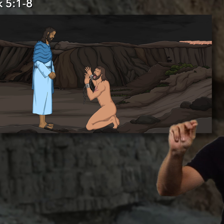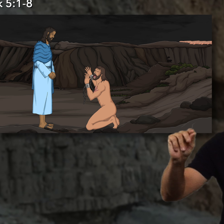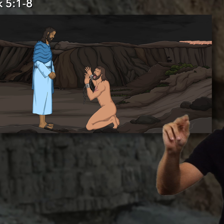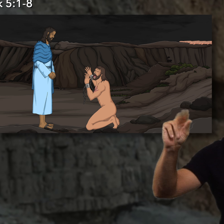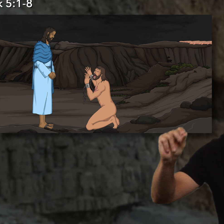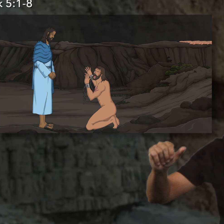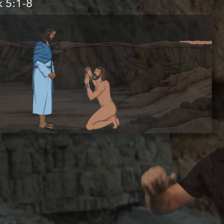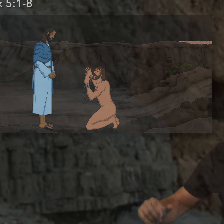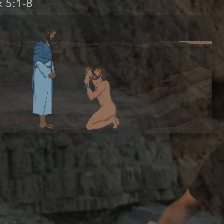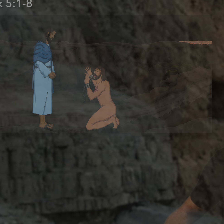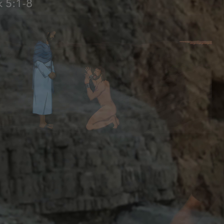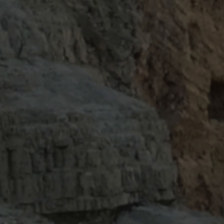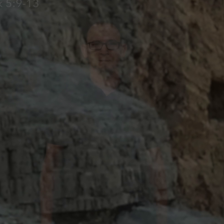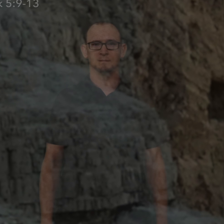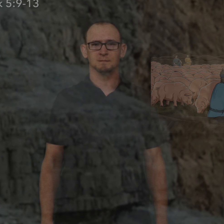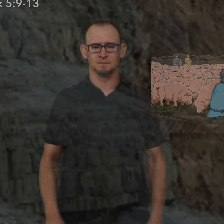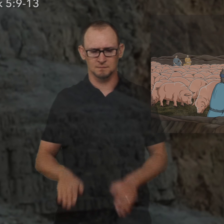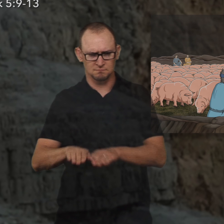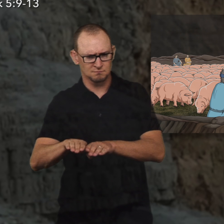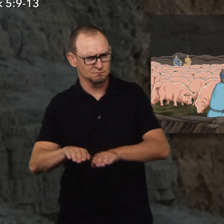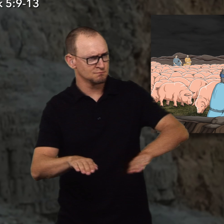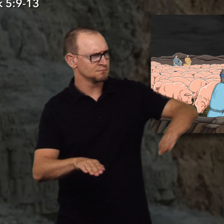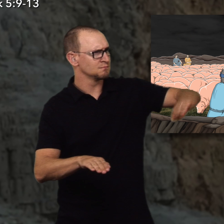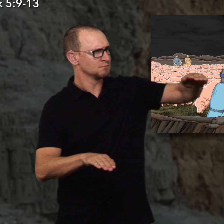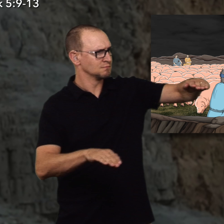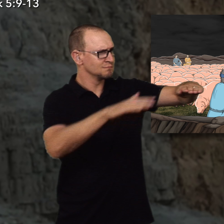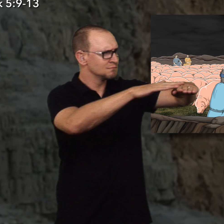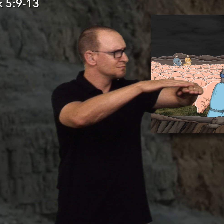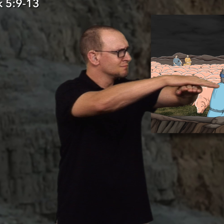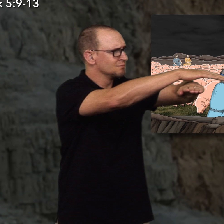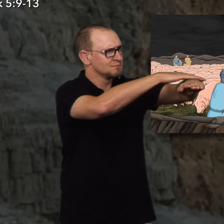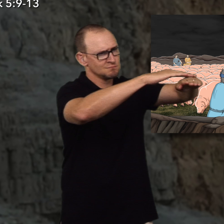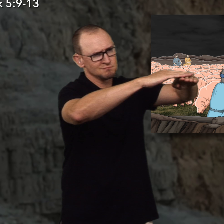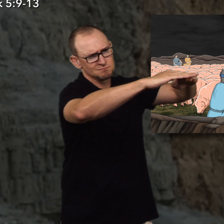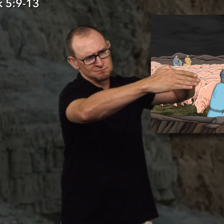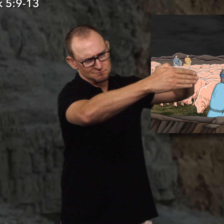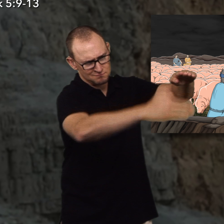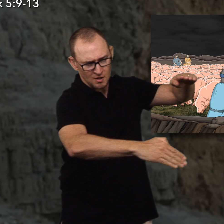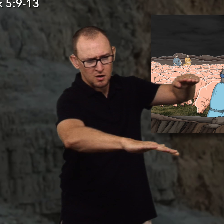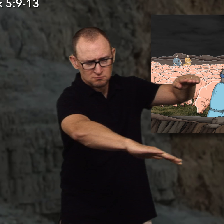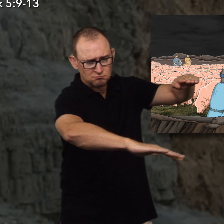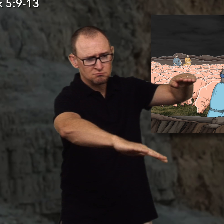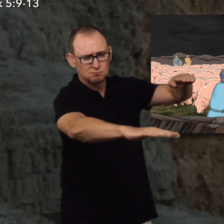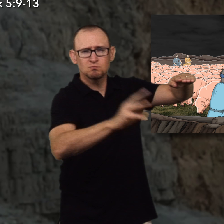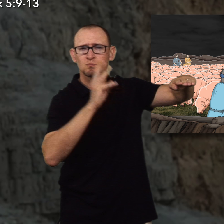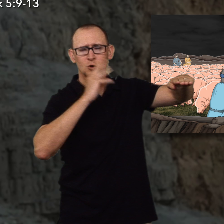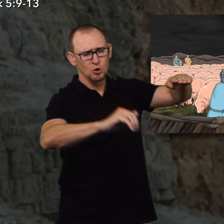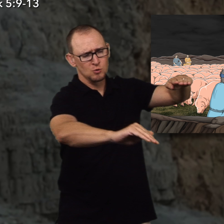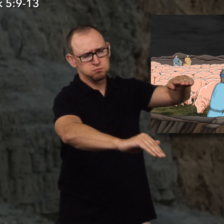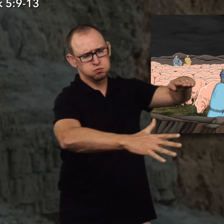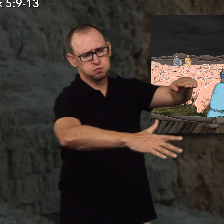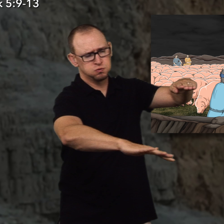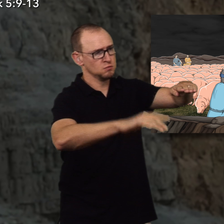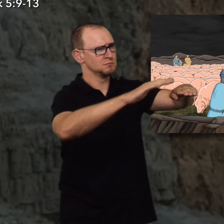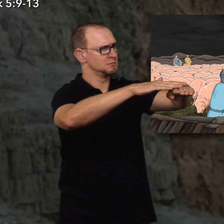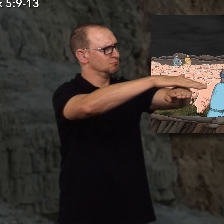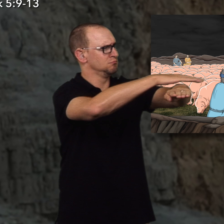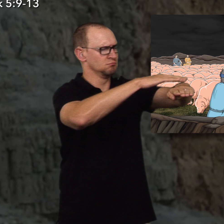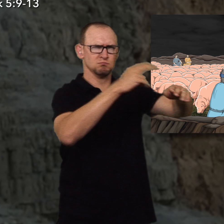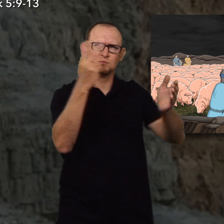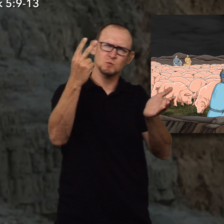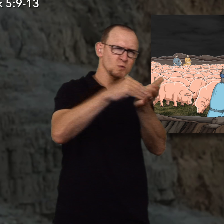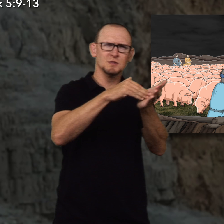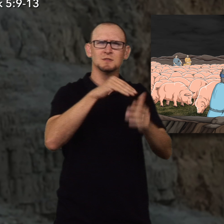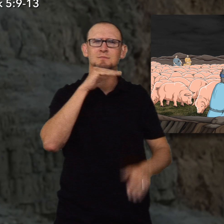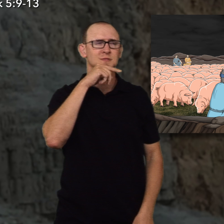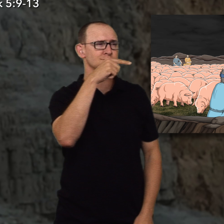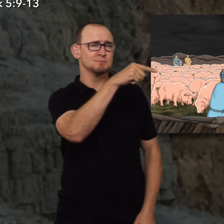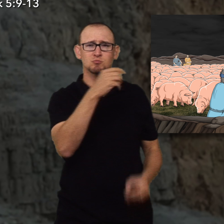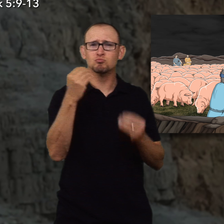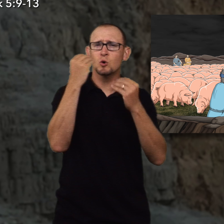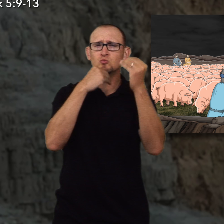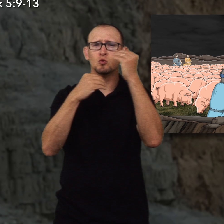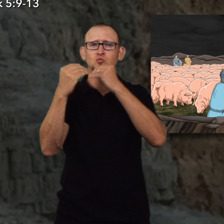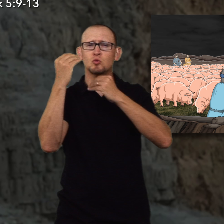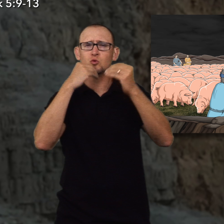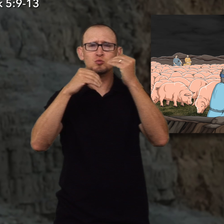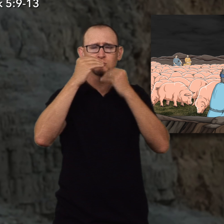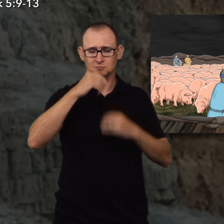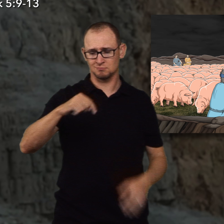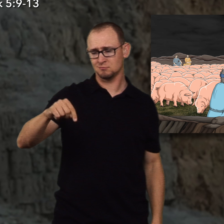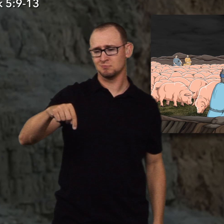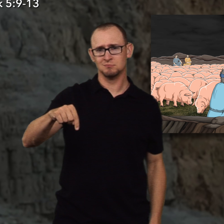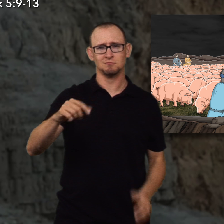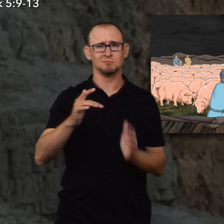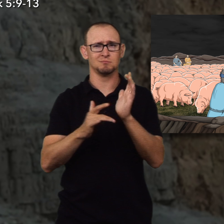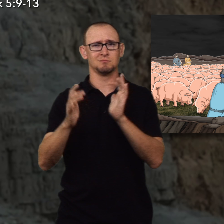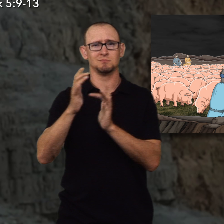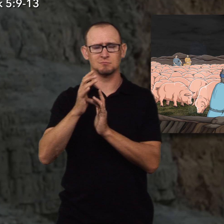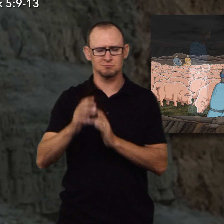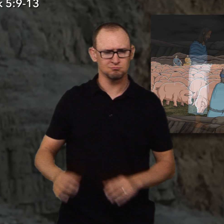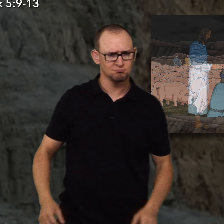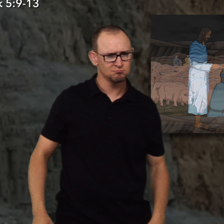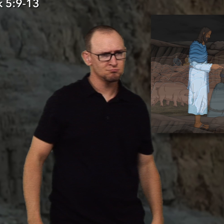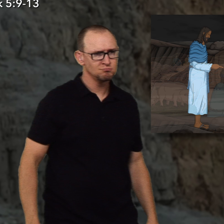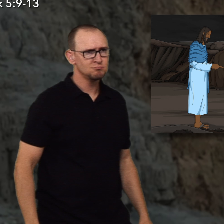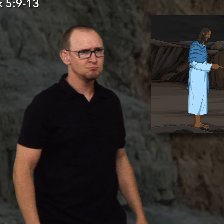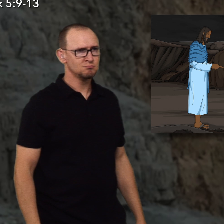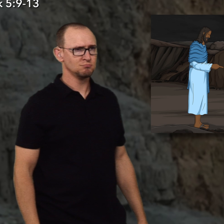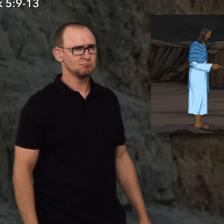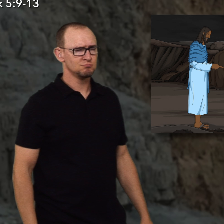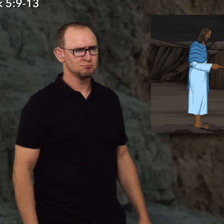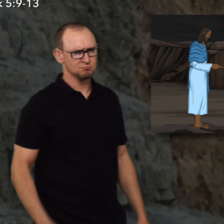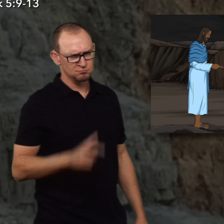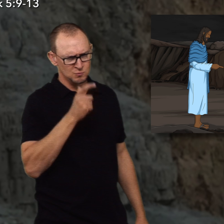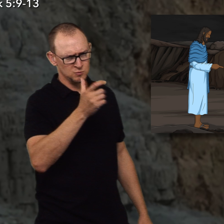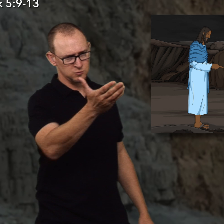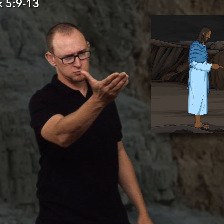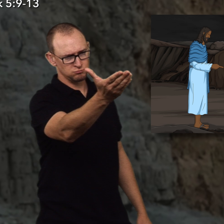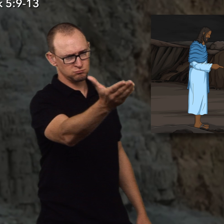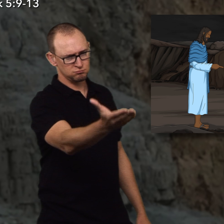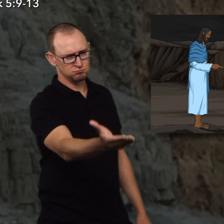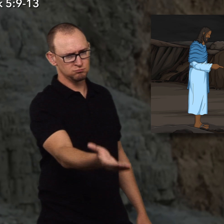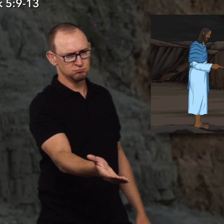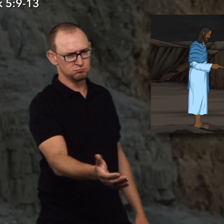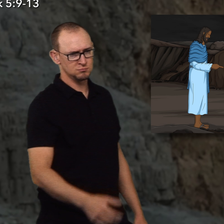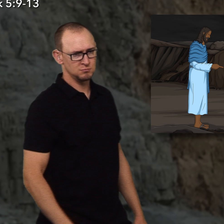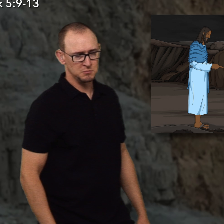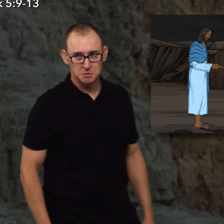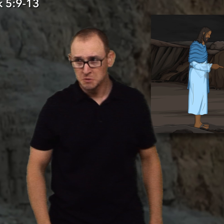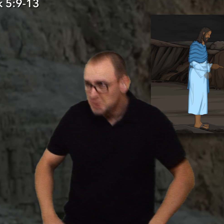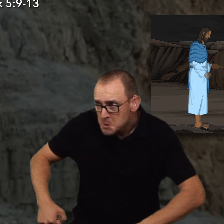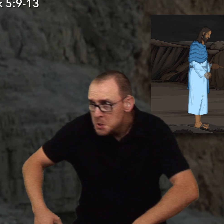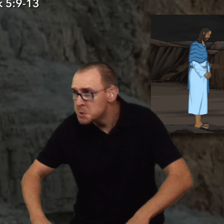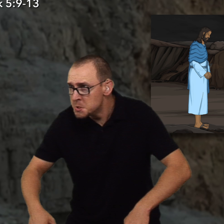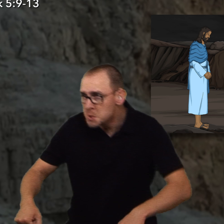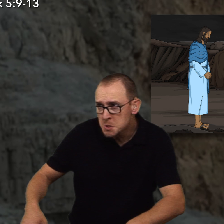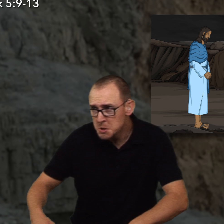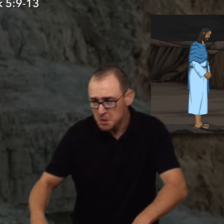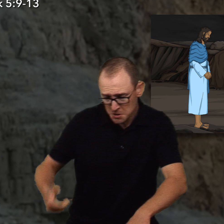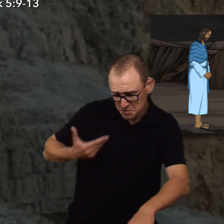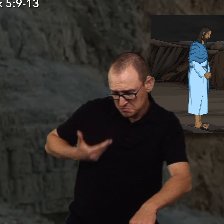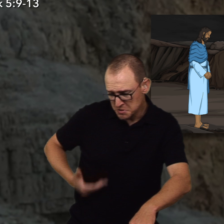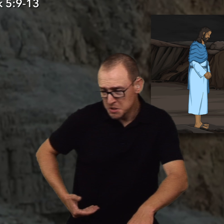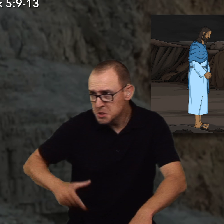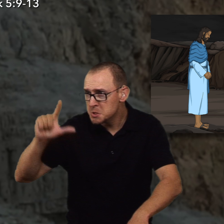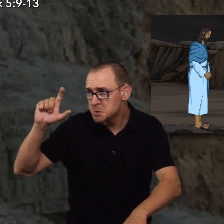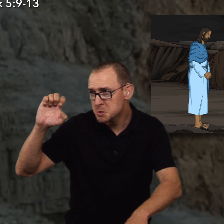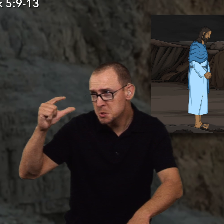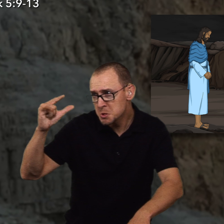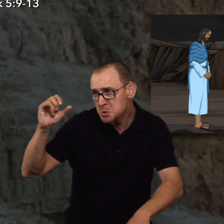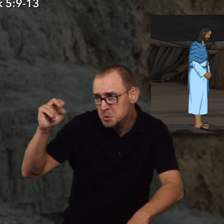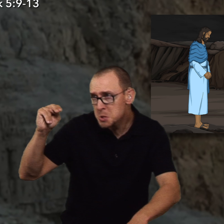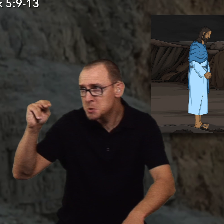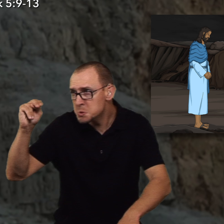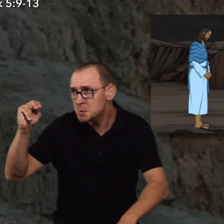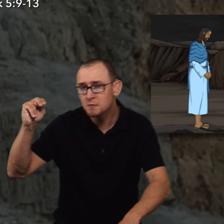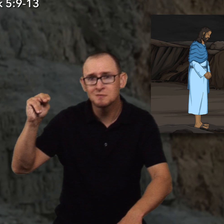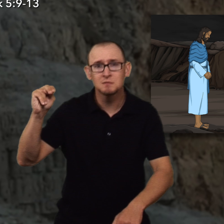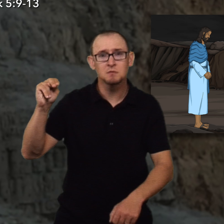“What is your name?” Jesus asked.